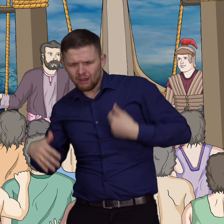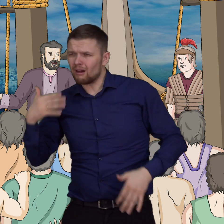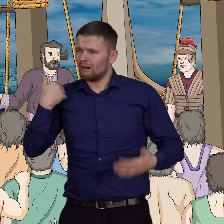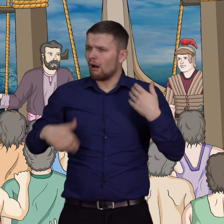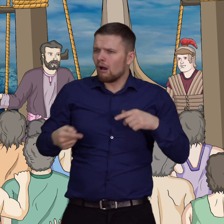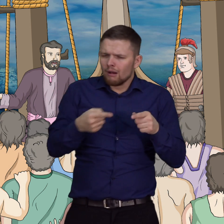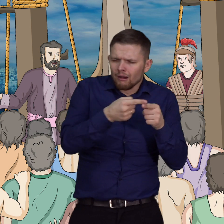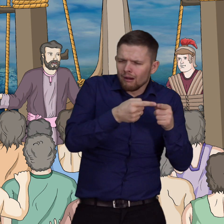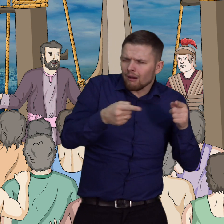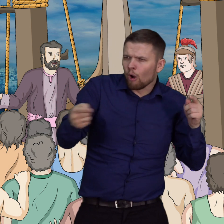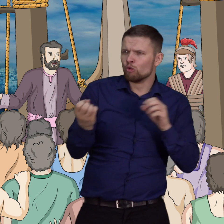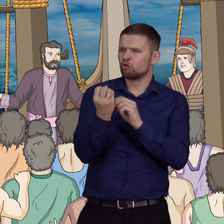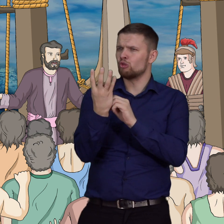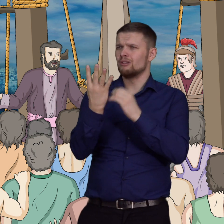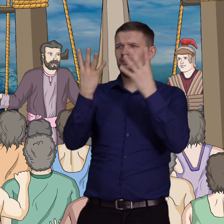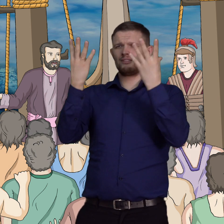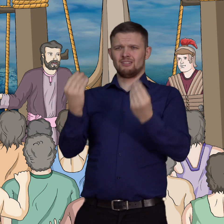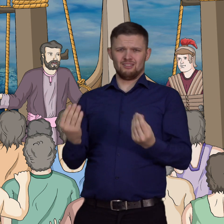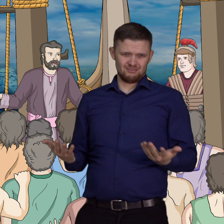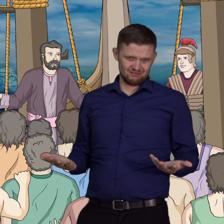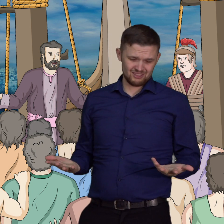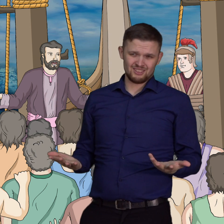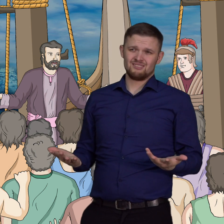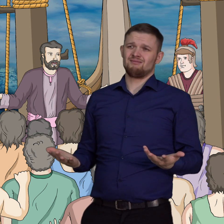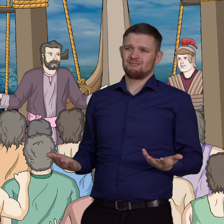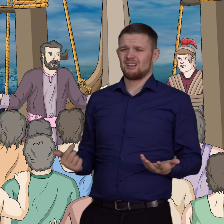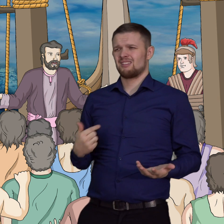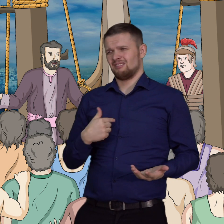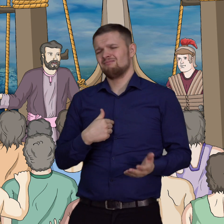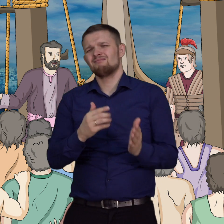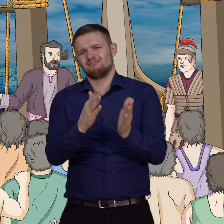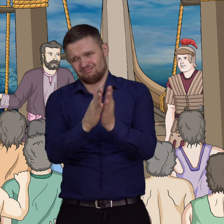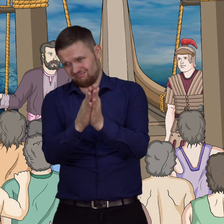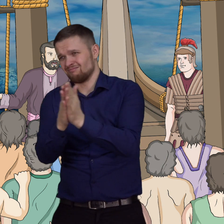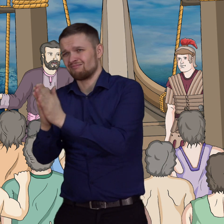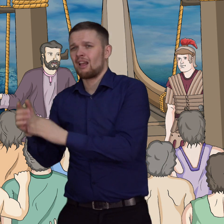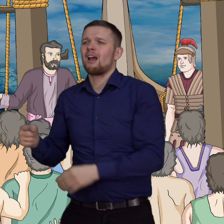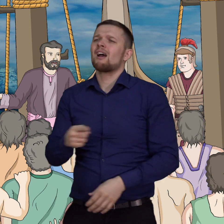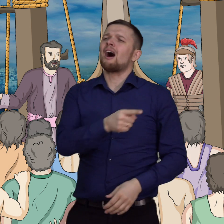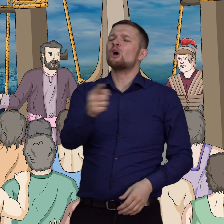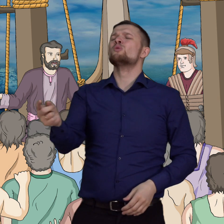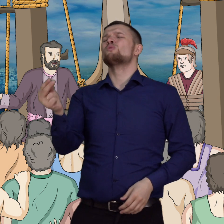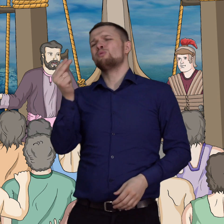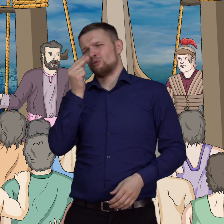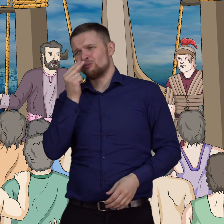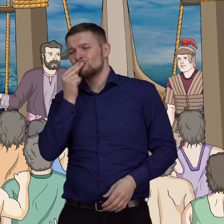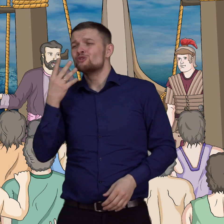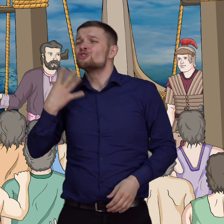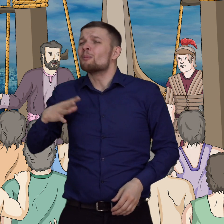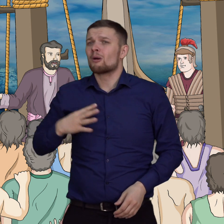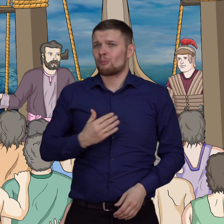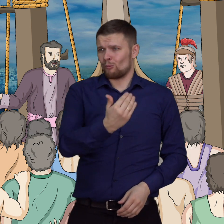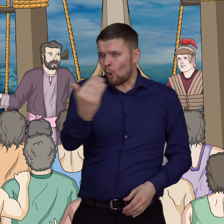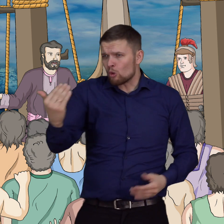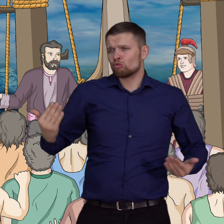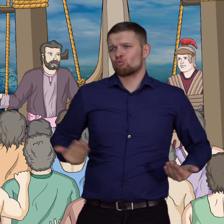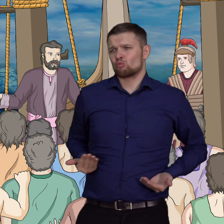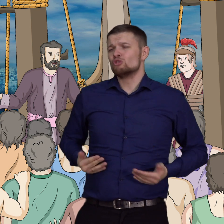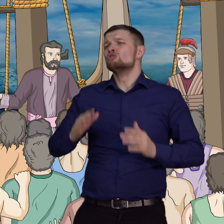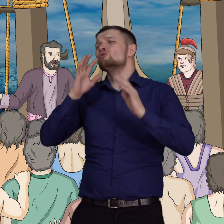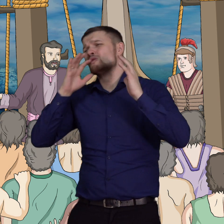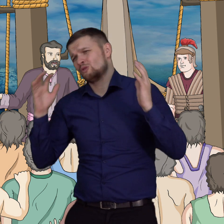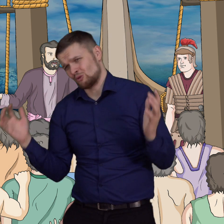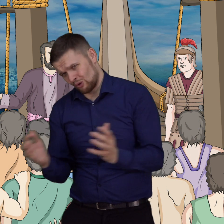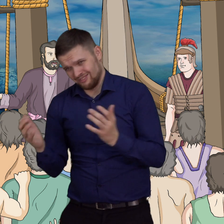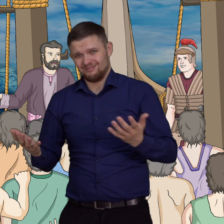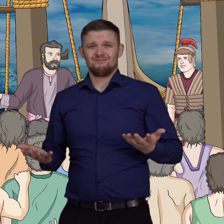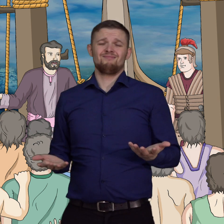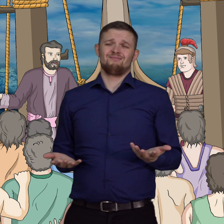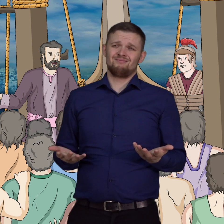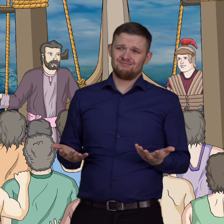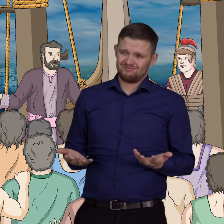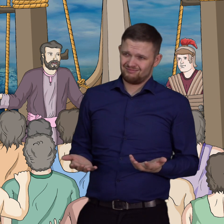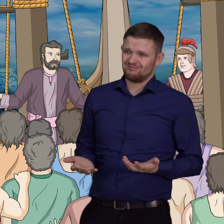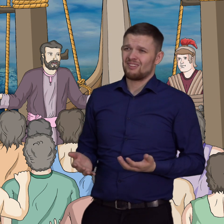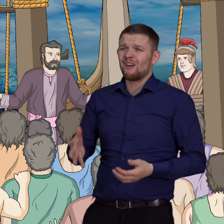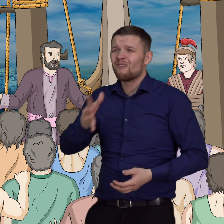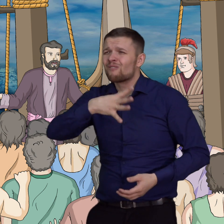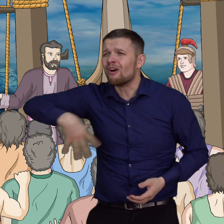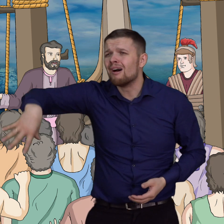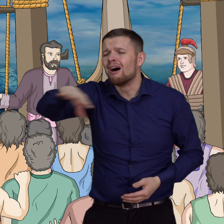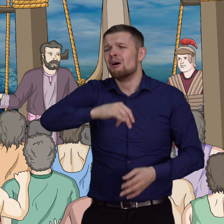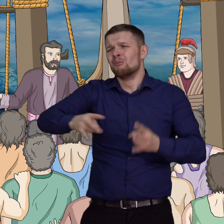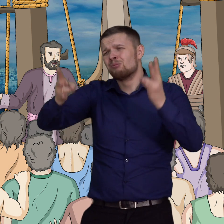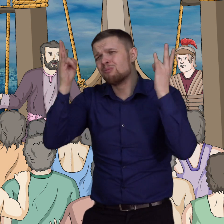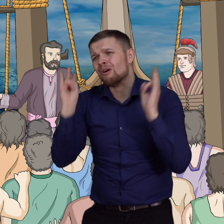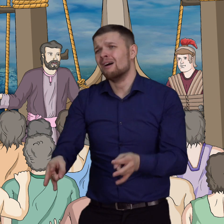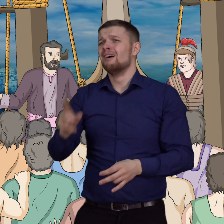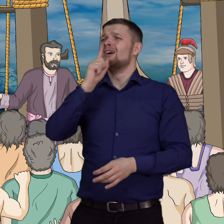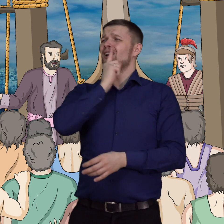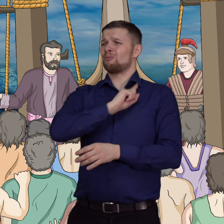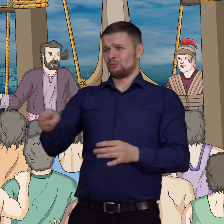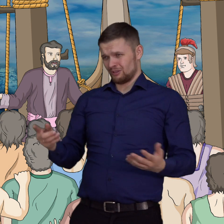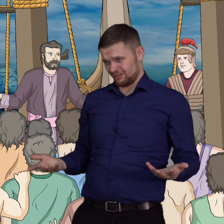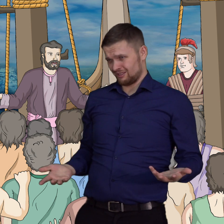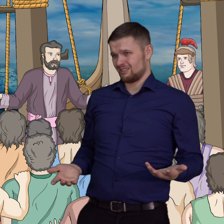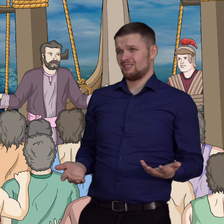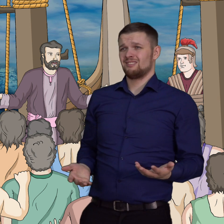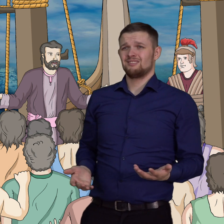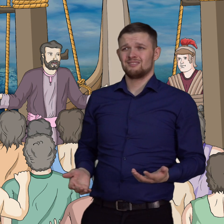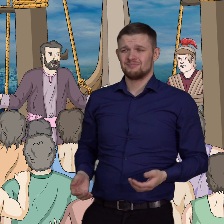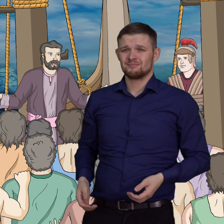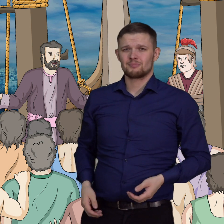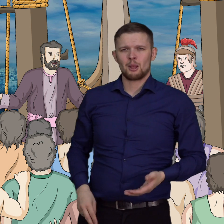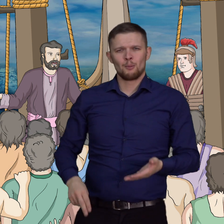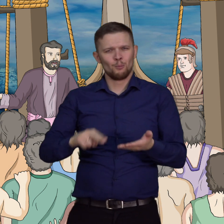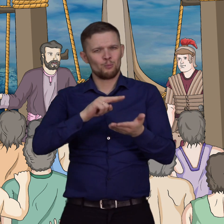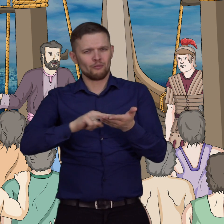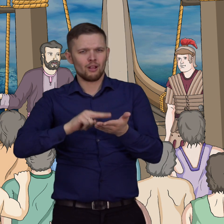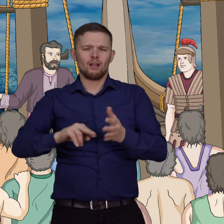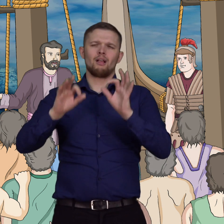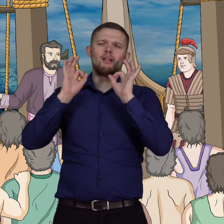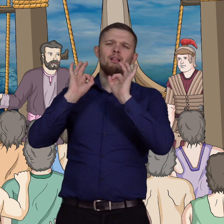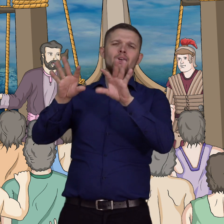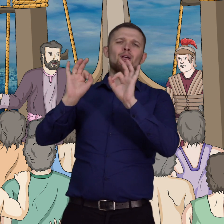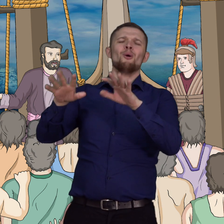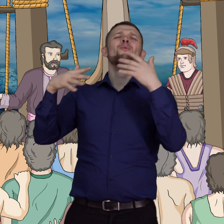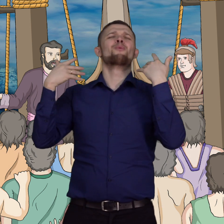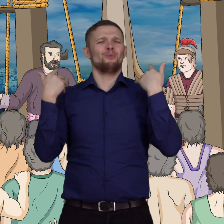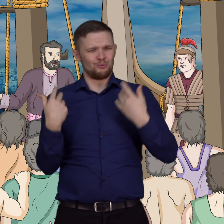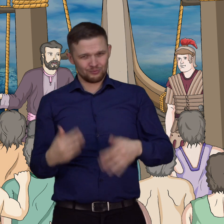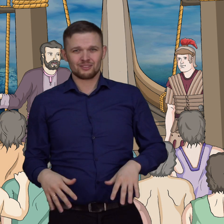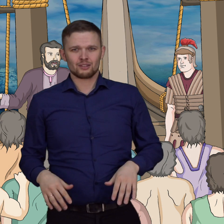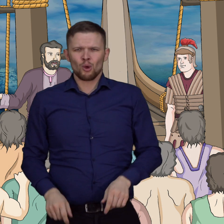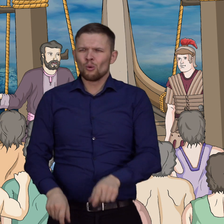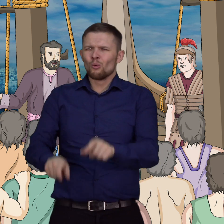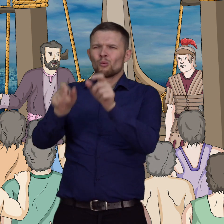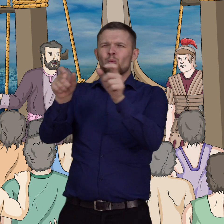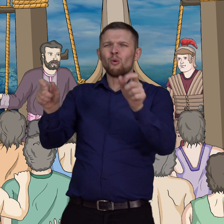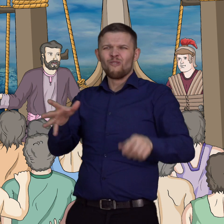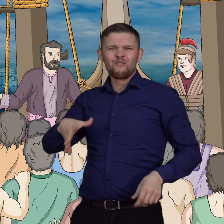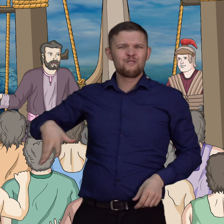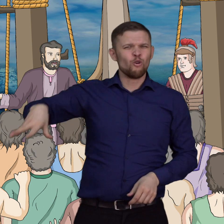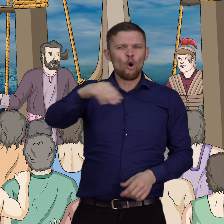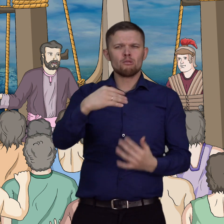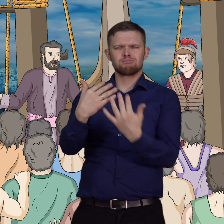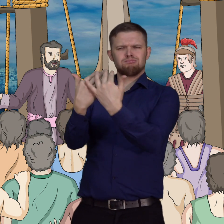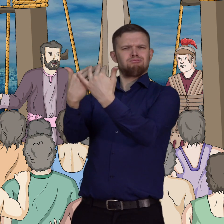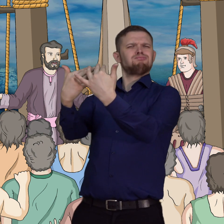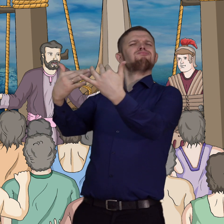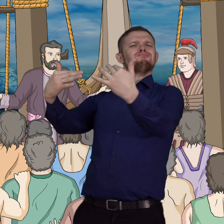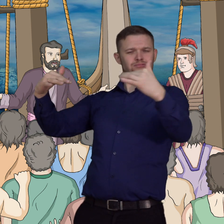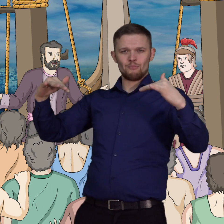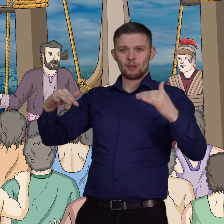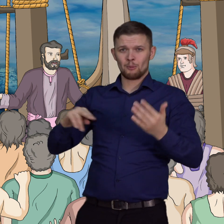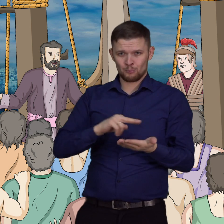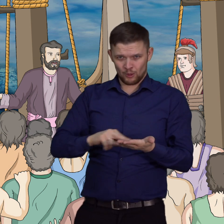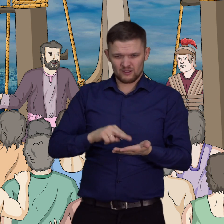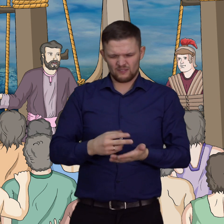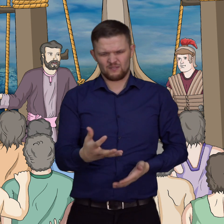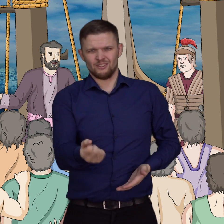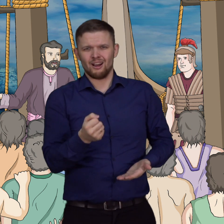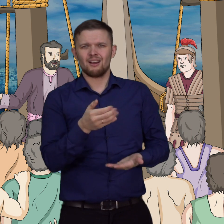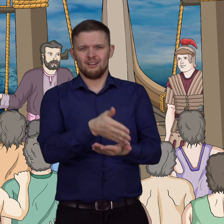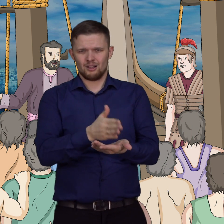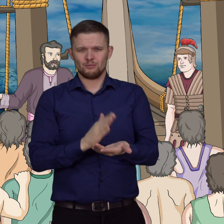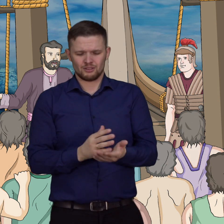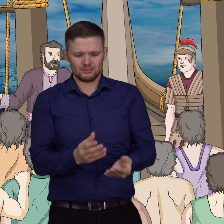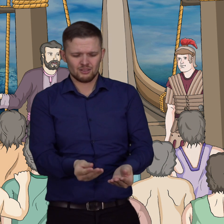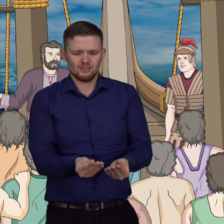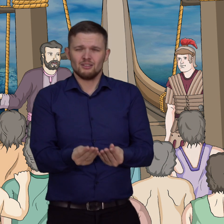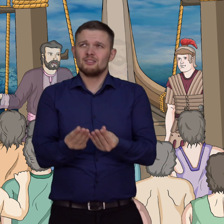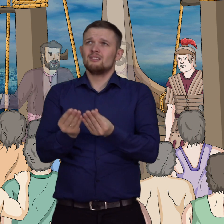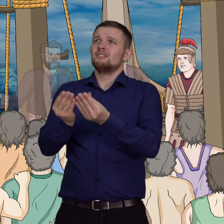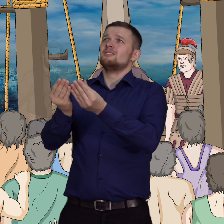So for your own preservation, I urge you to eat something, because not a single hair of your head will be lost.”